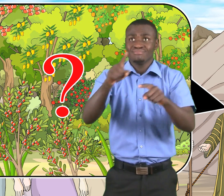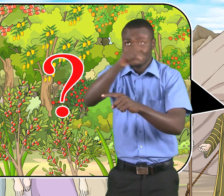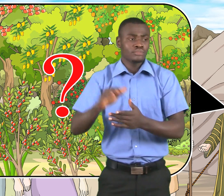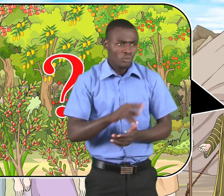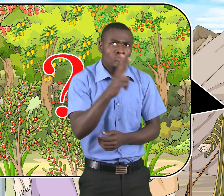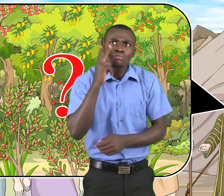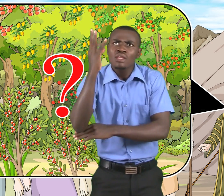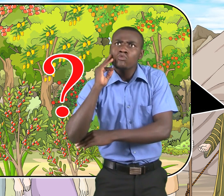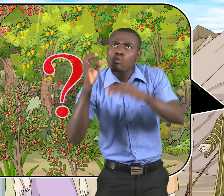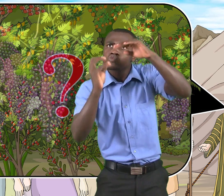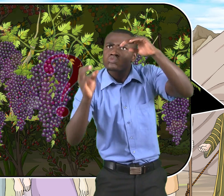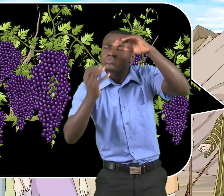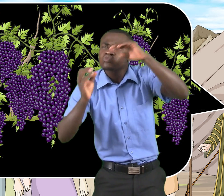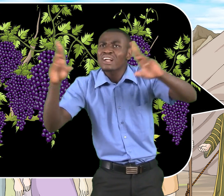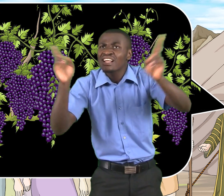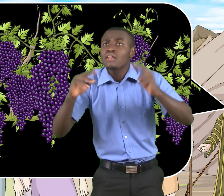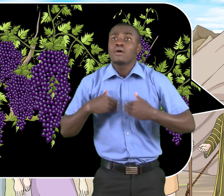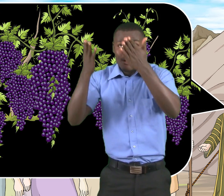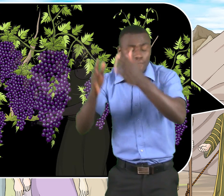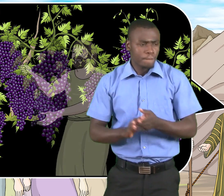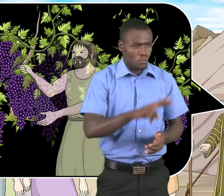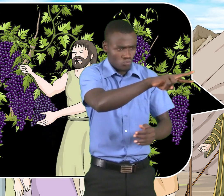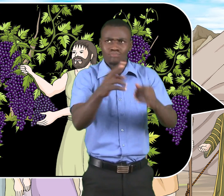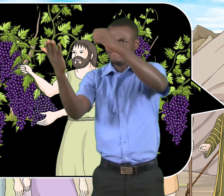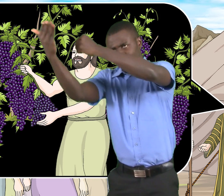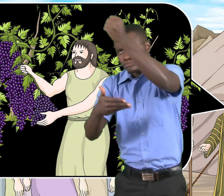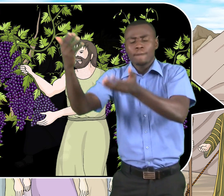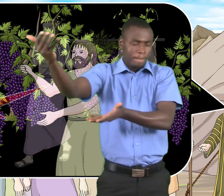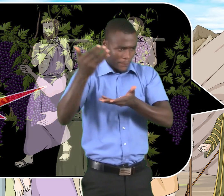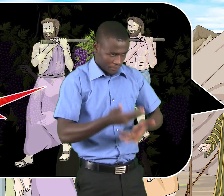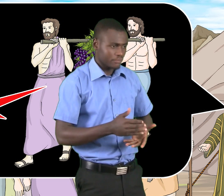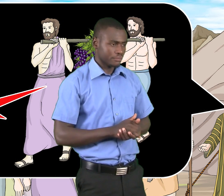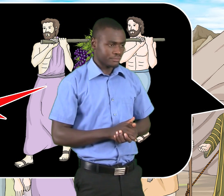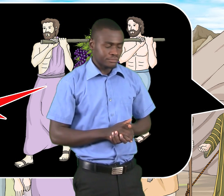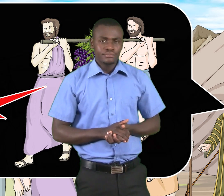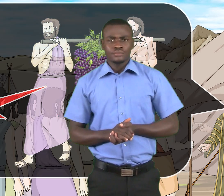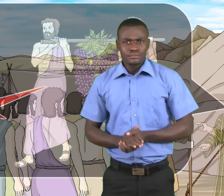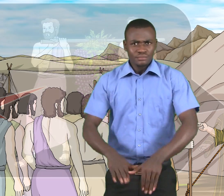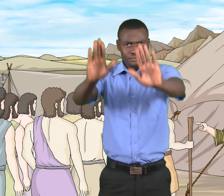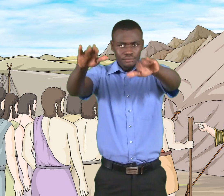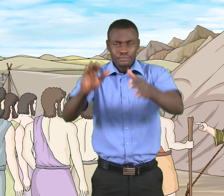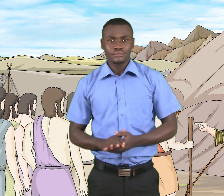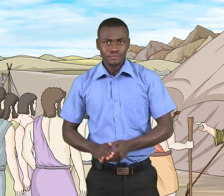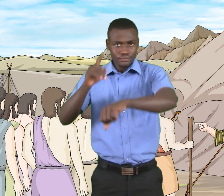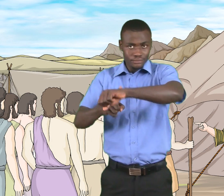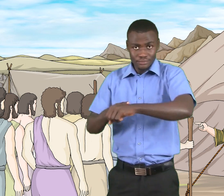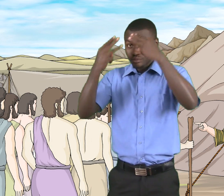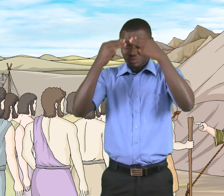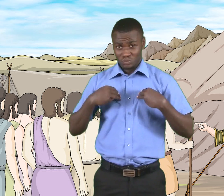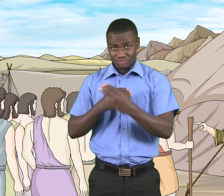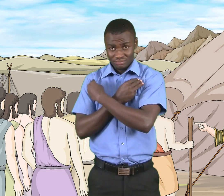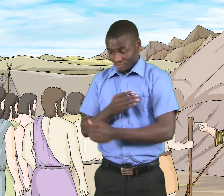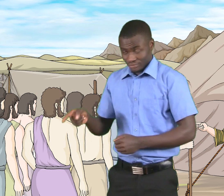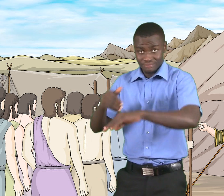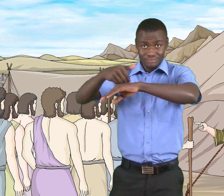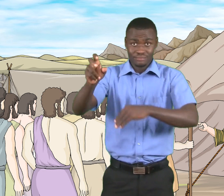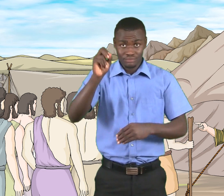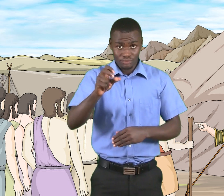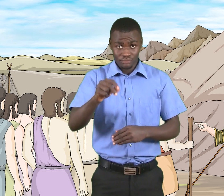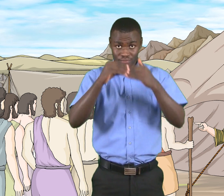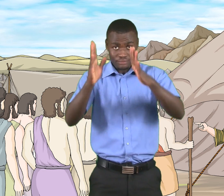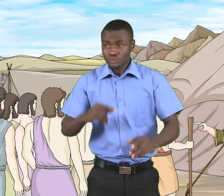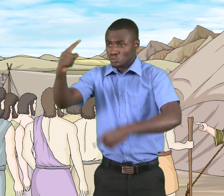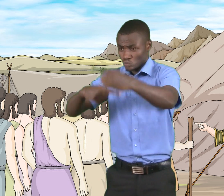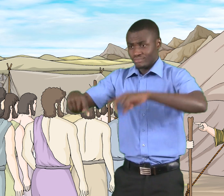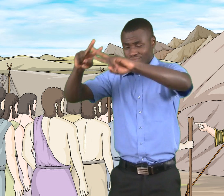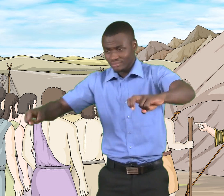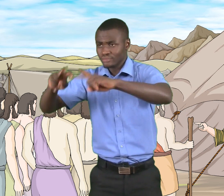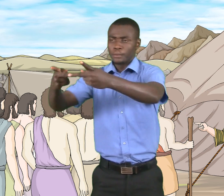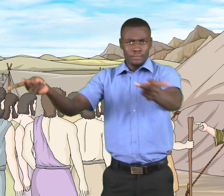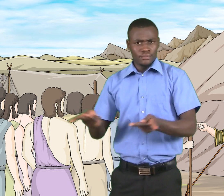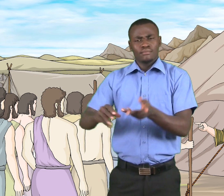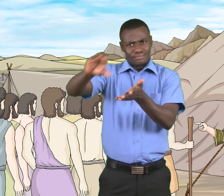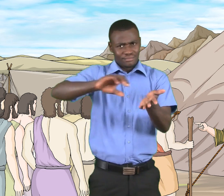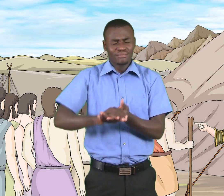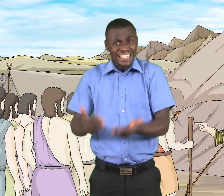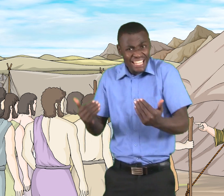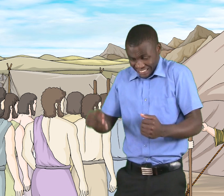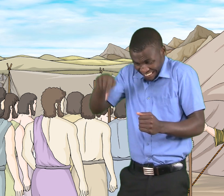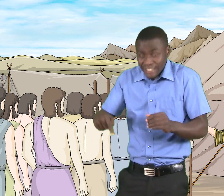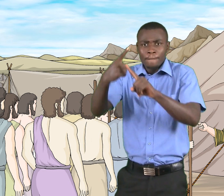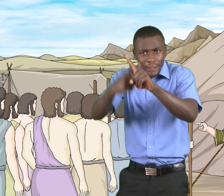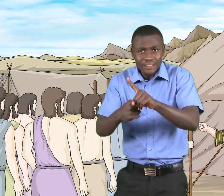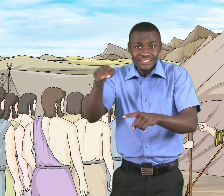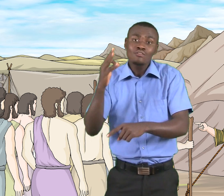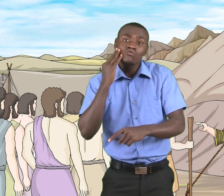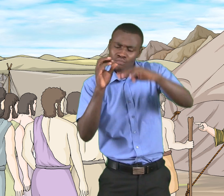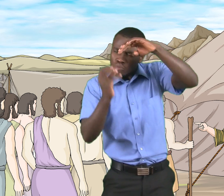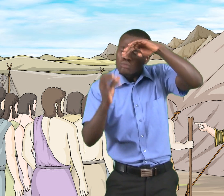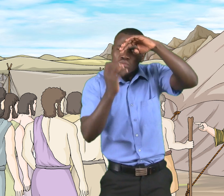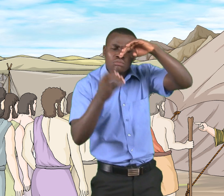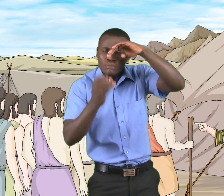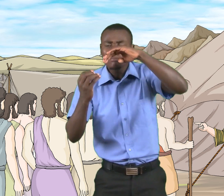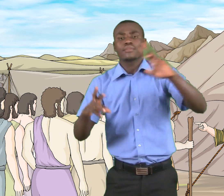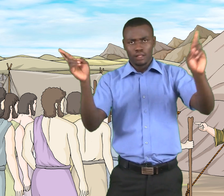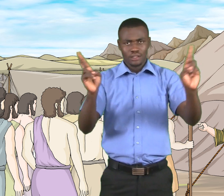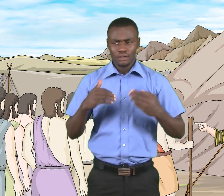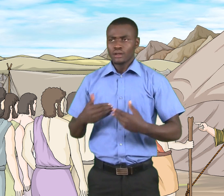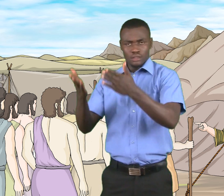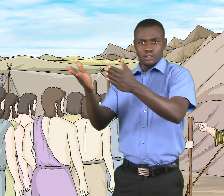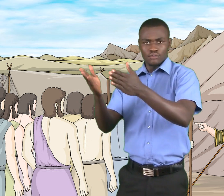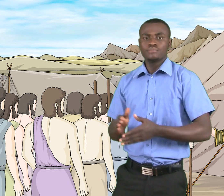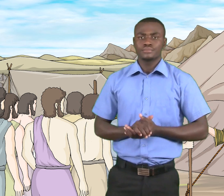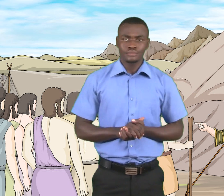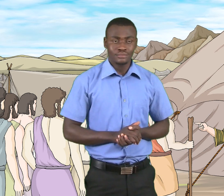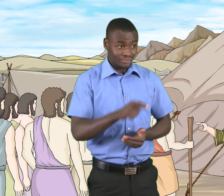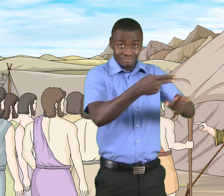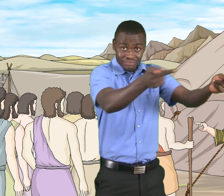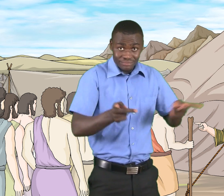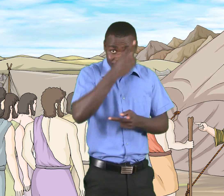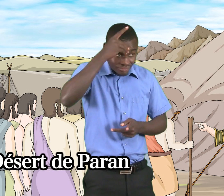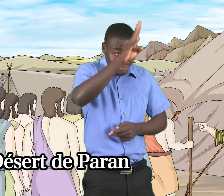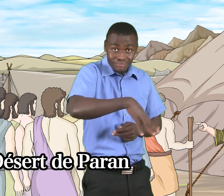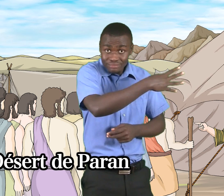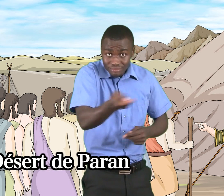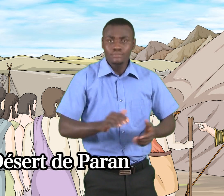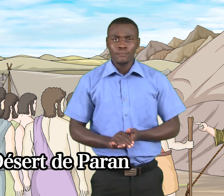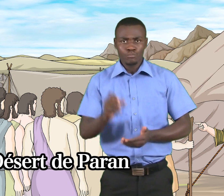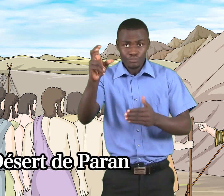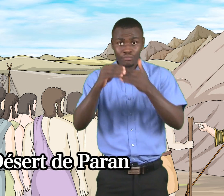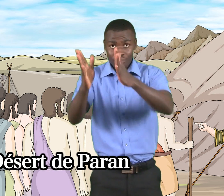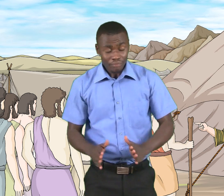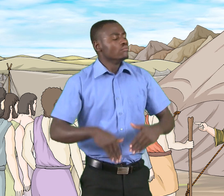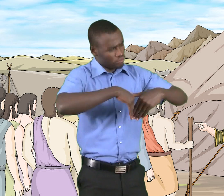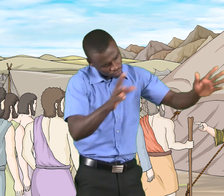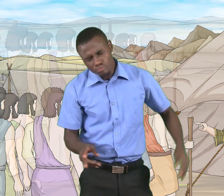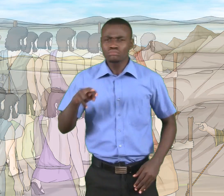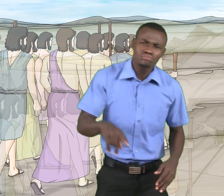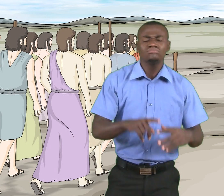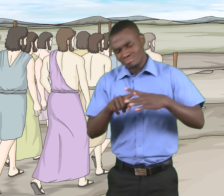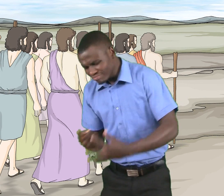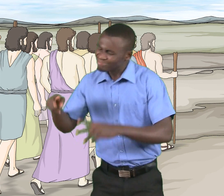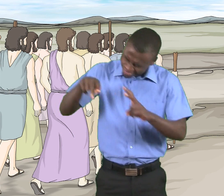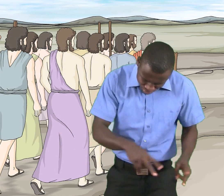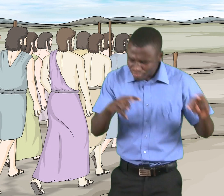Be courageous, and bring back some of the fruit of the land.”